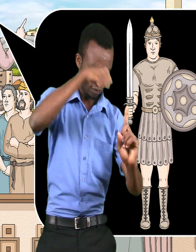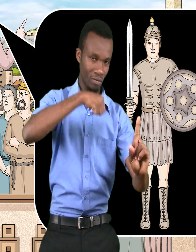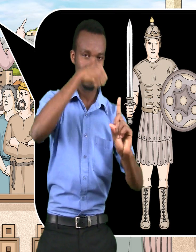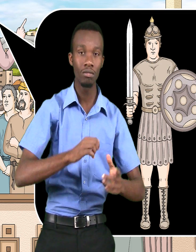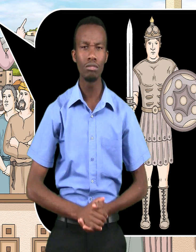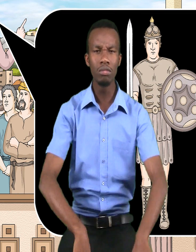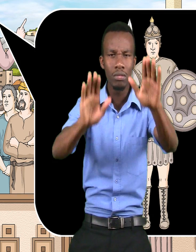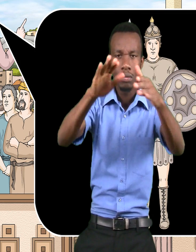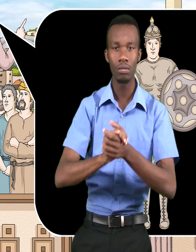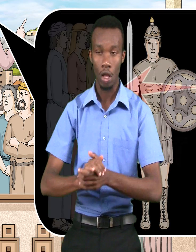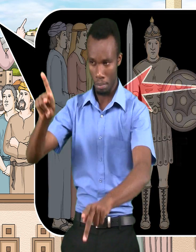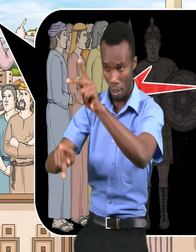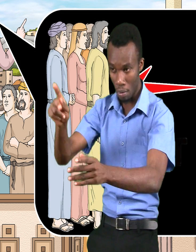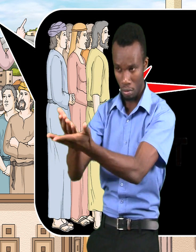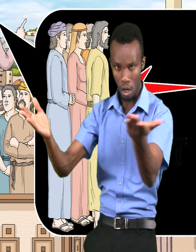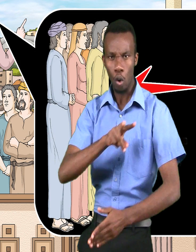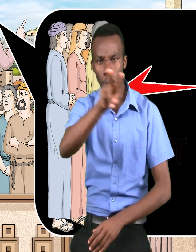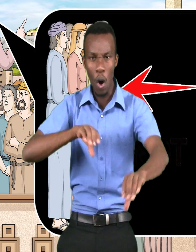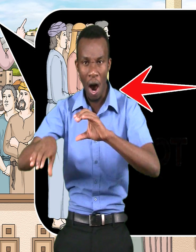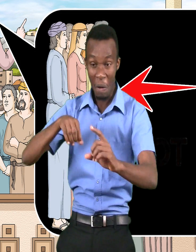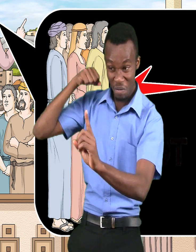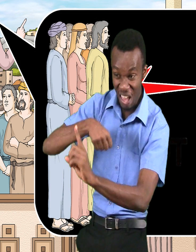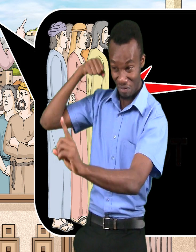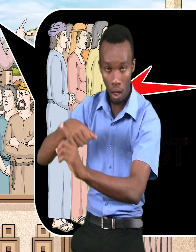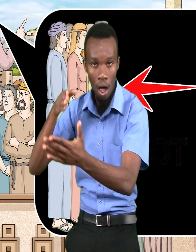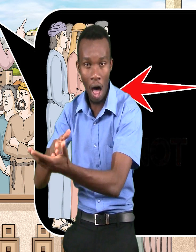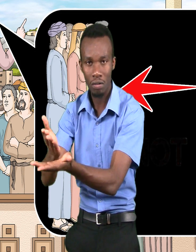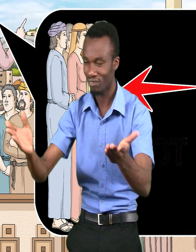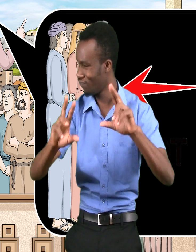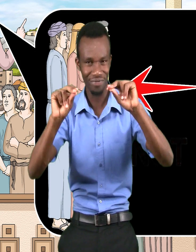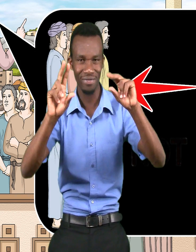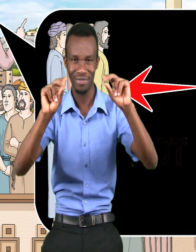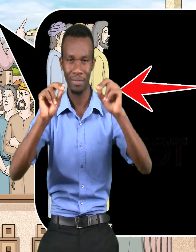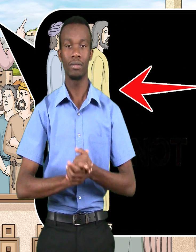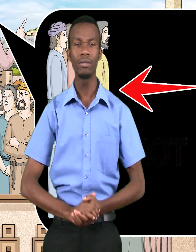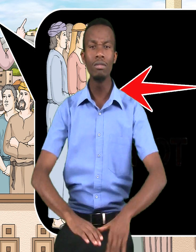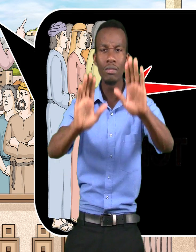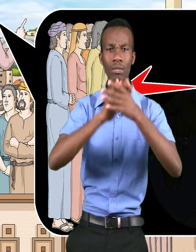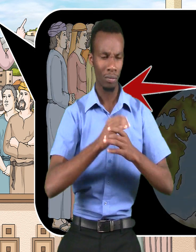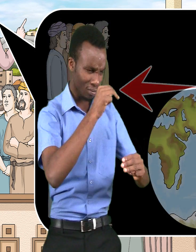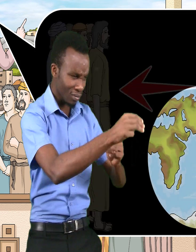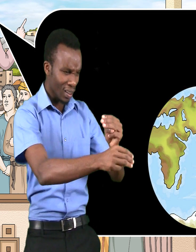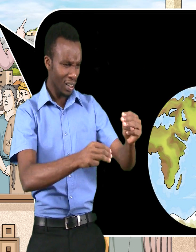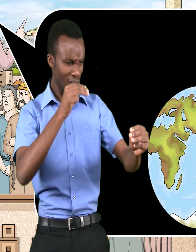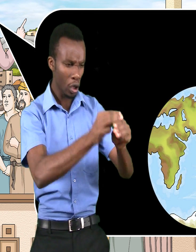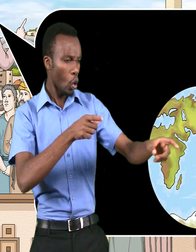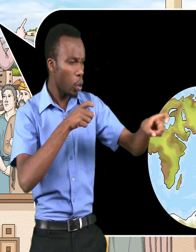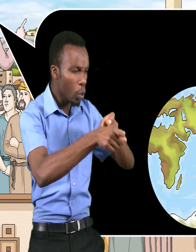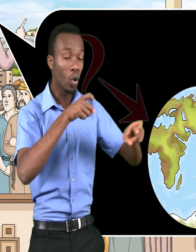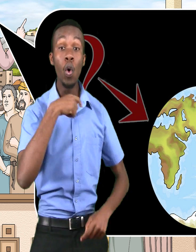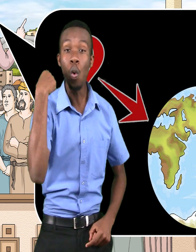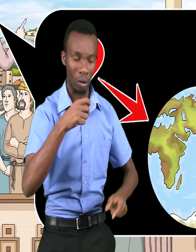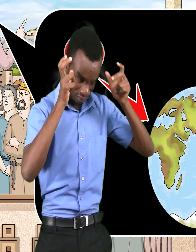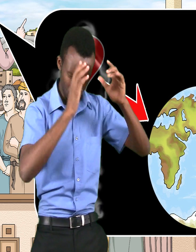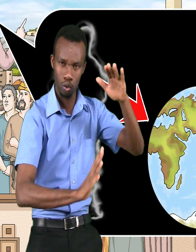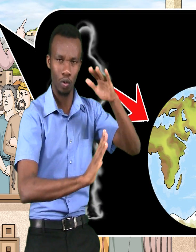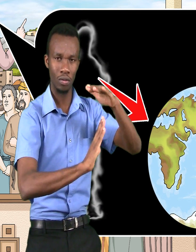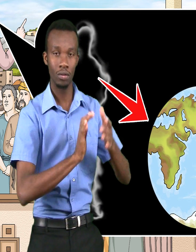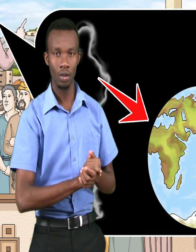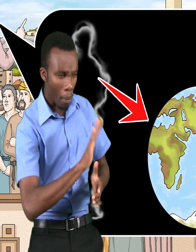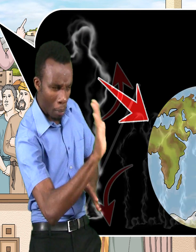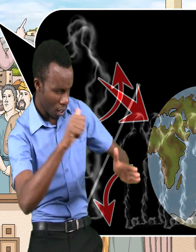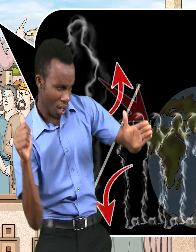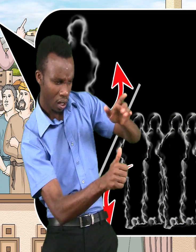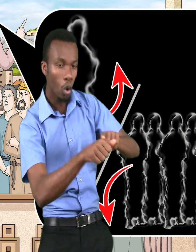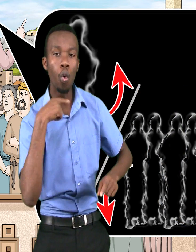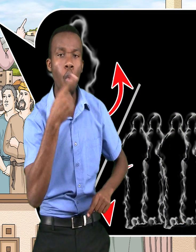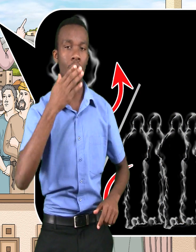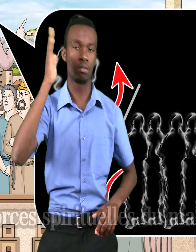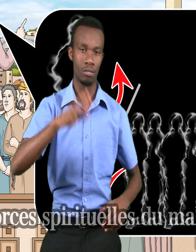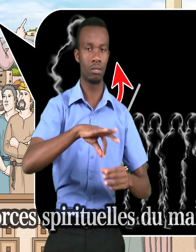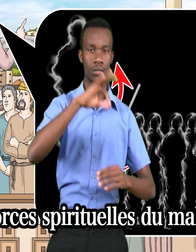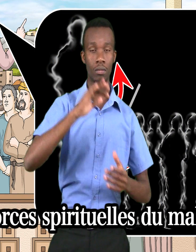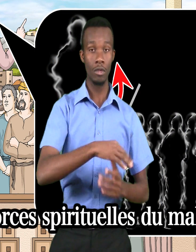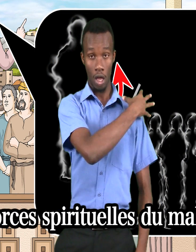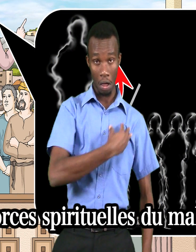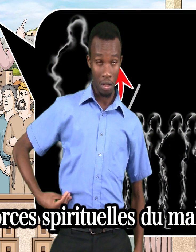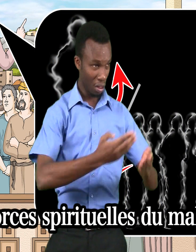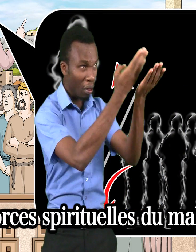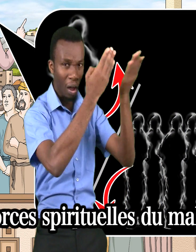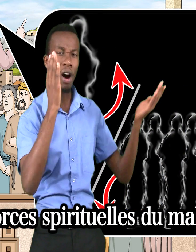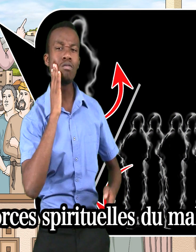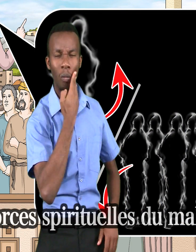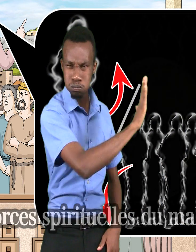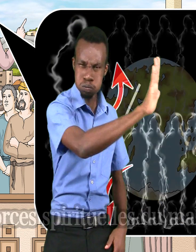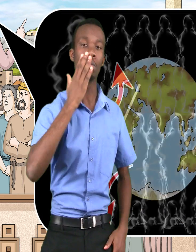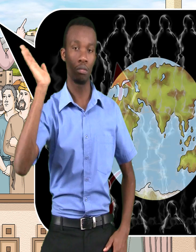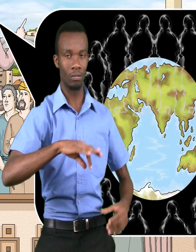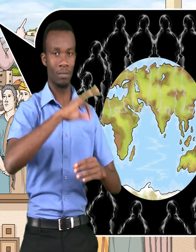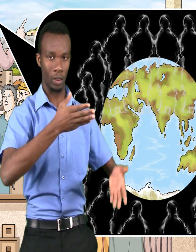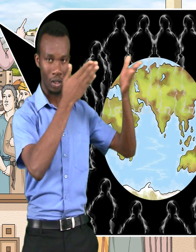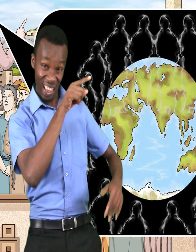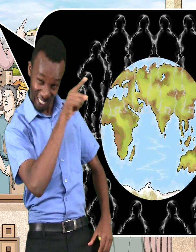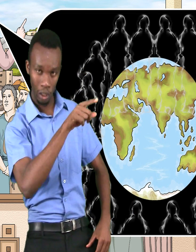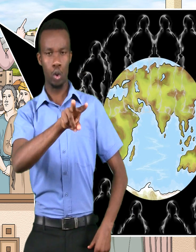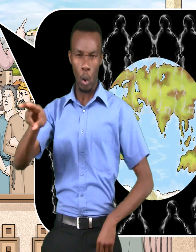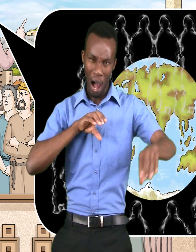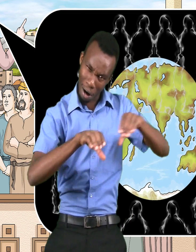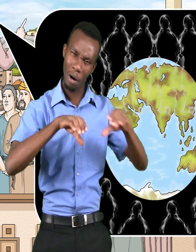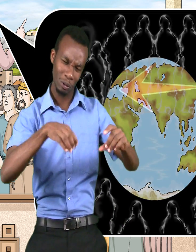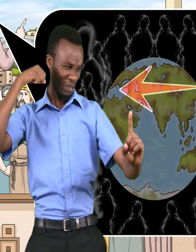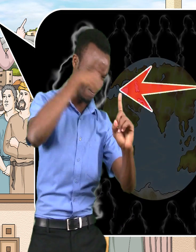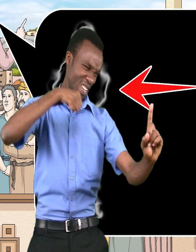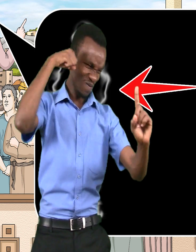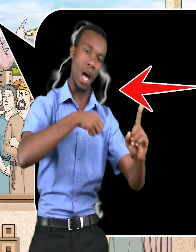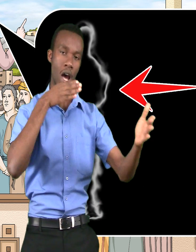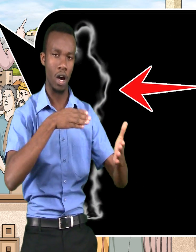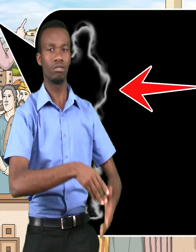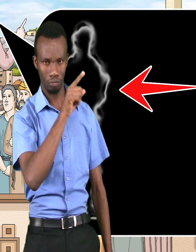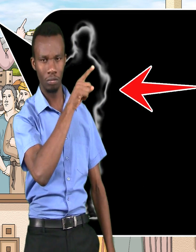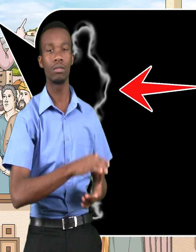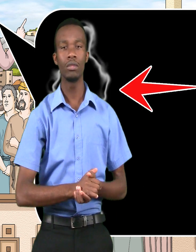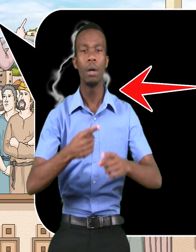For our struggle is not against flesh and blood, but against the rulers, against the authorities, against the powers of this world’s darkness, and against the spiritual forces of evil in the heavenly realms.